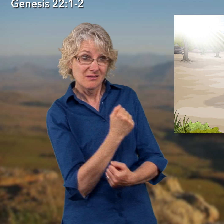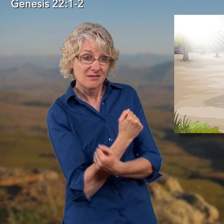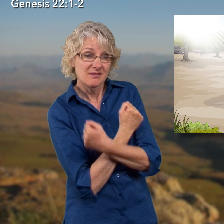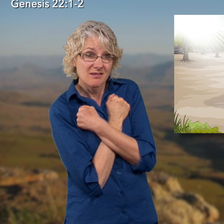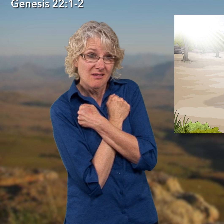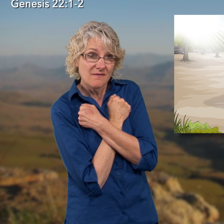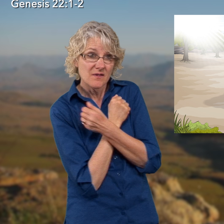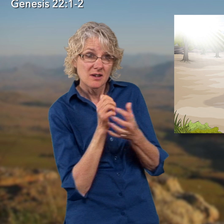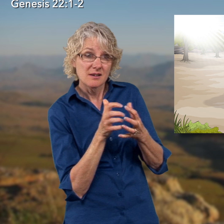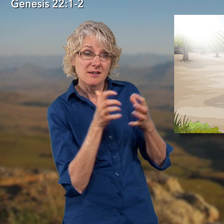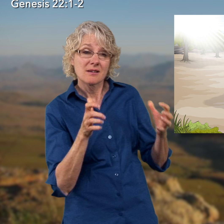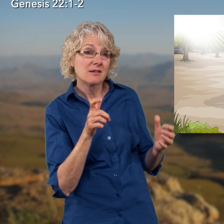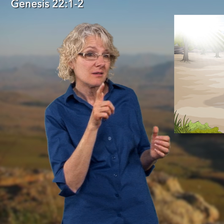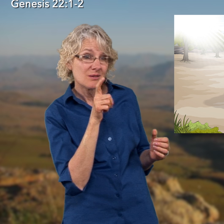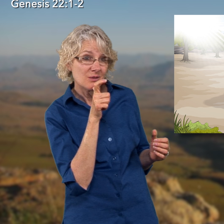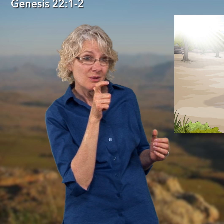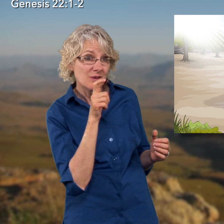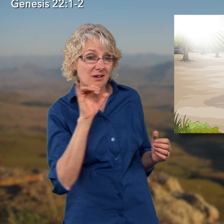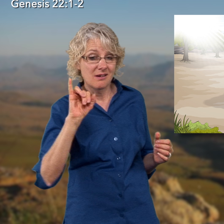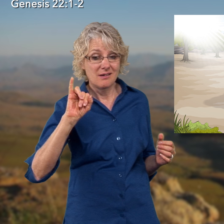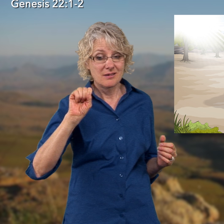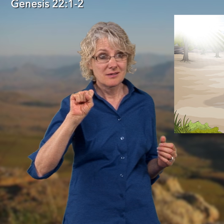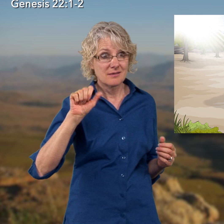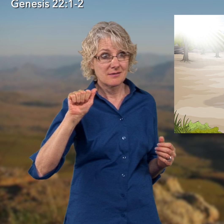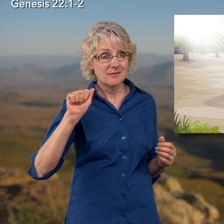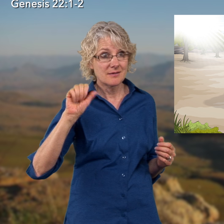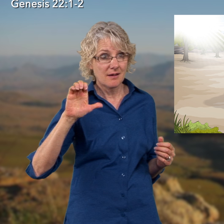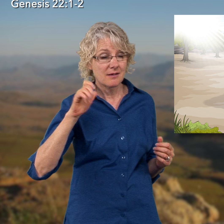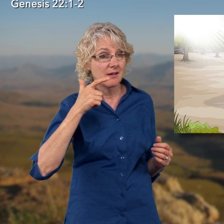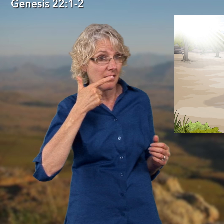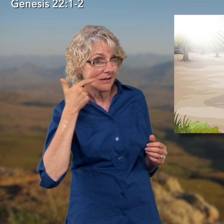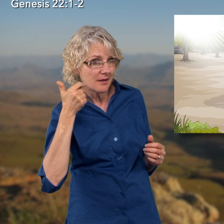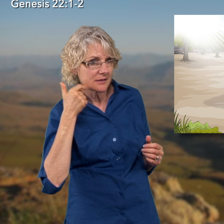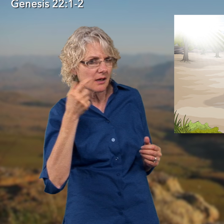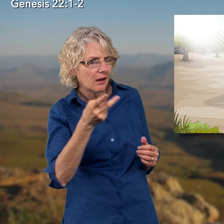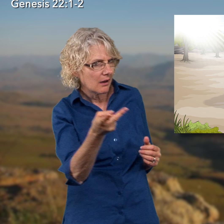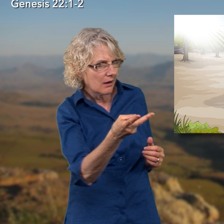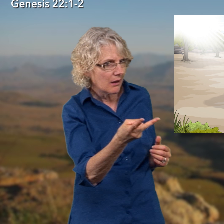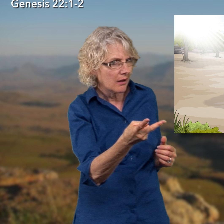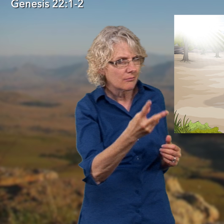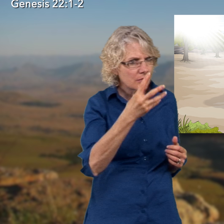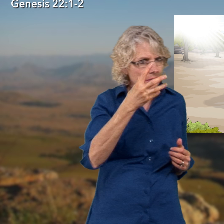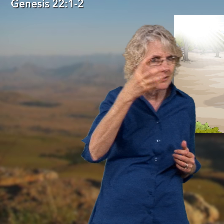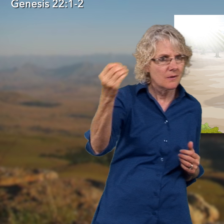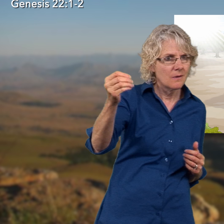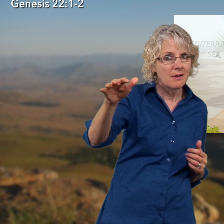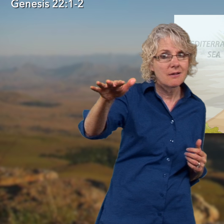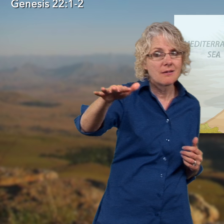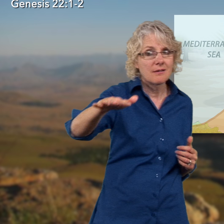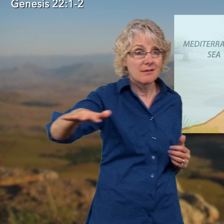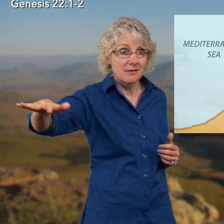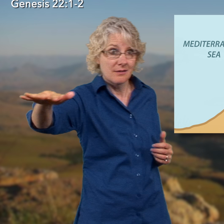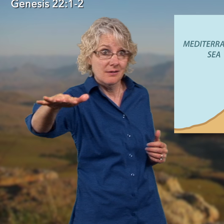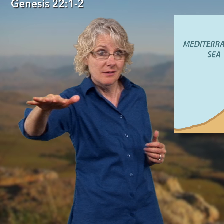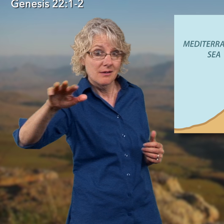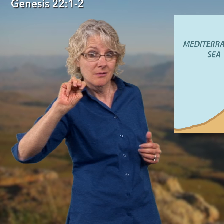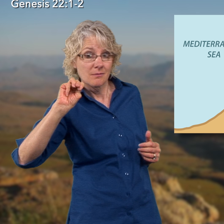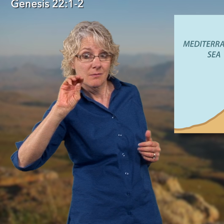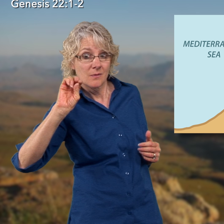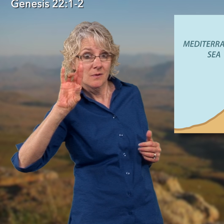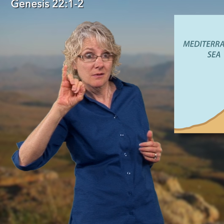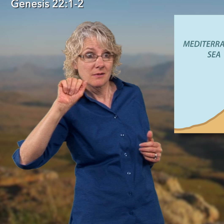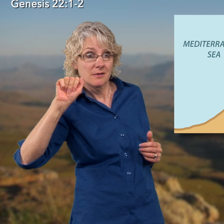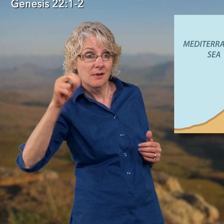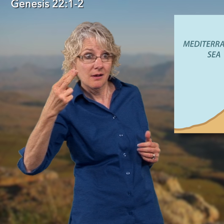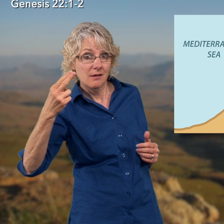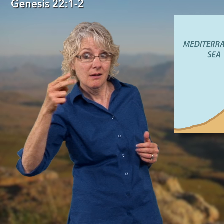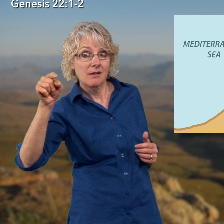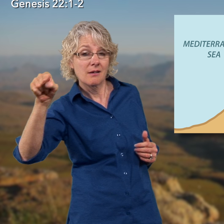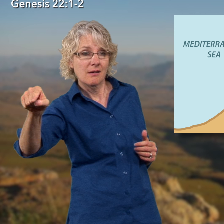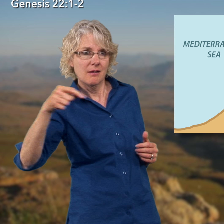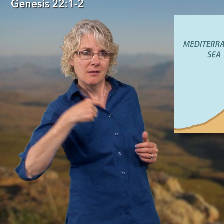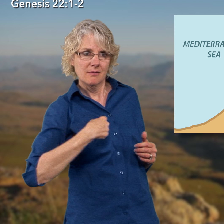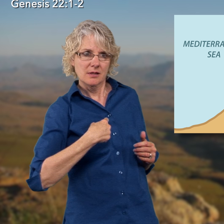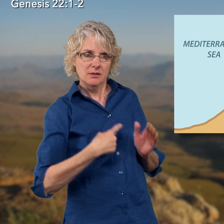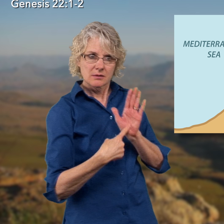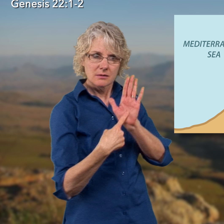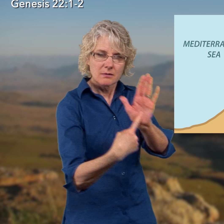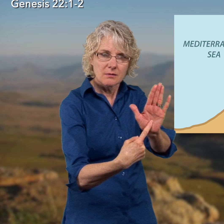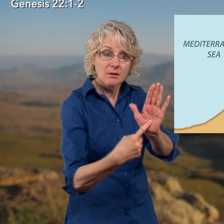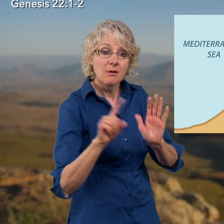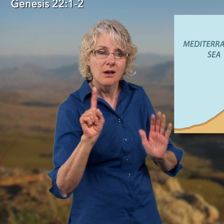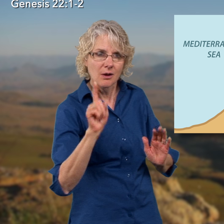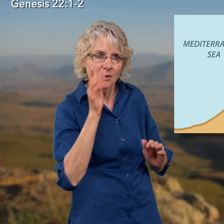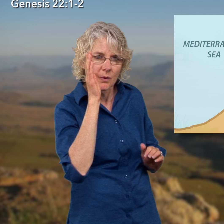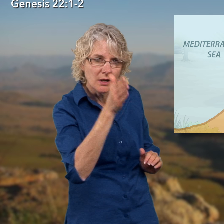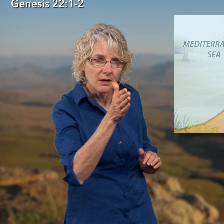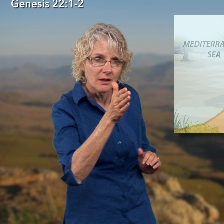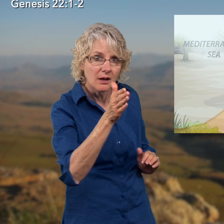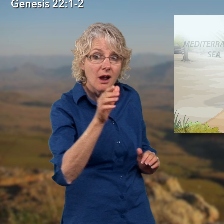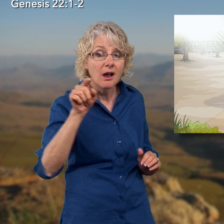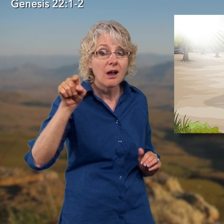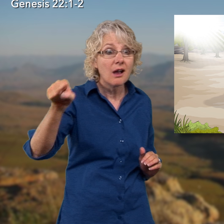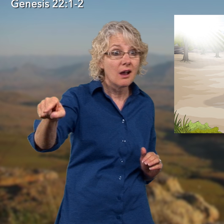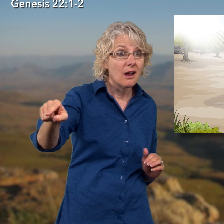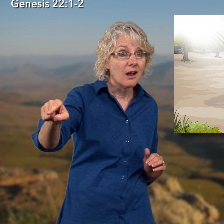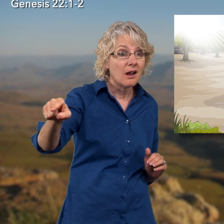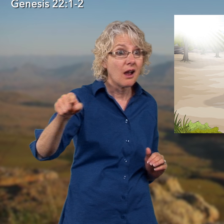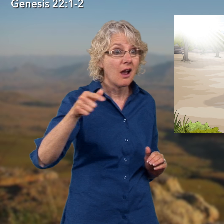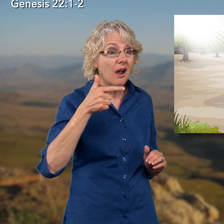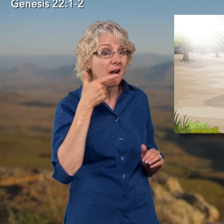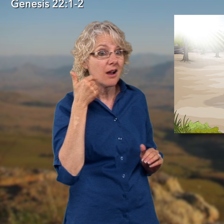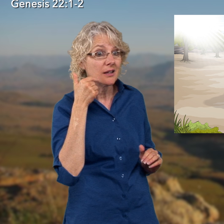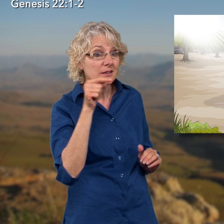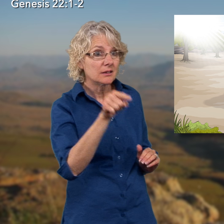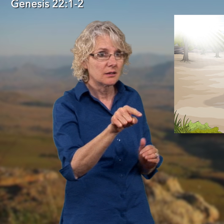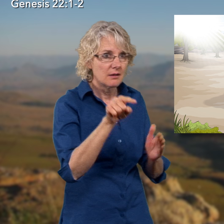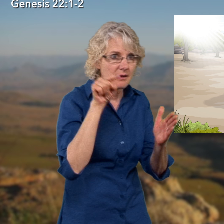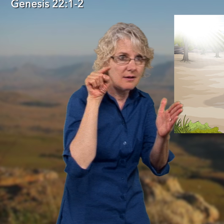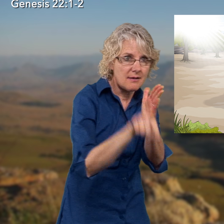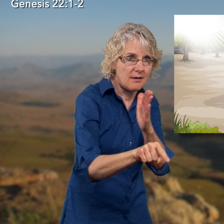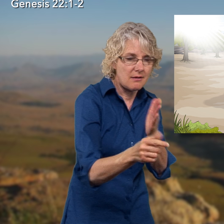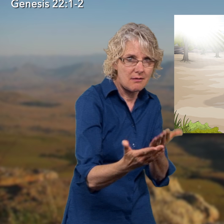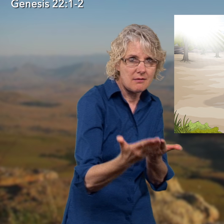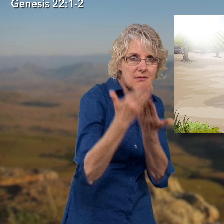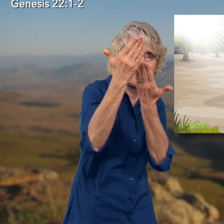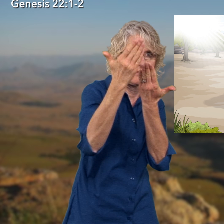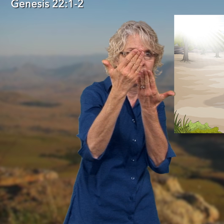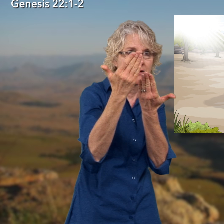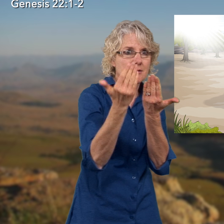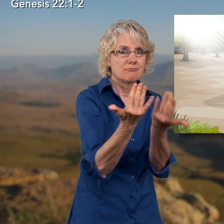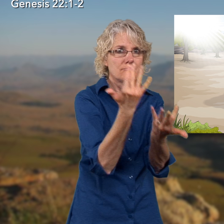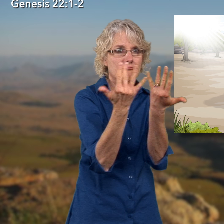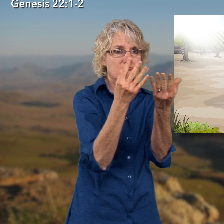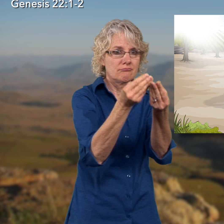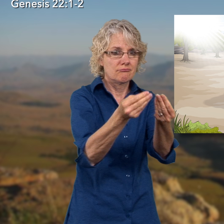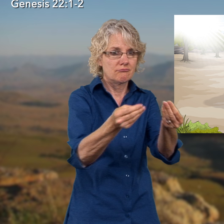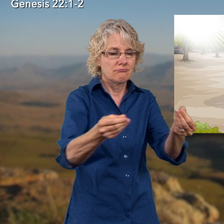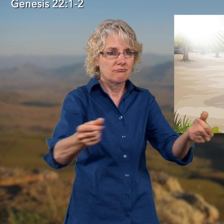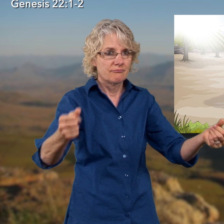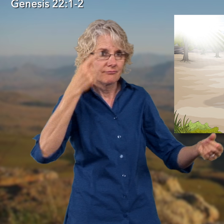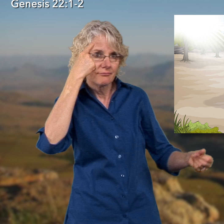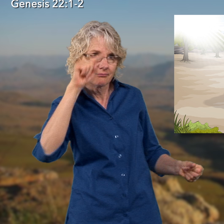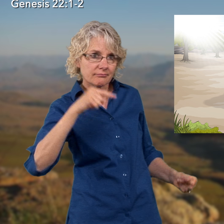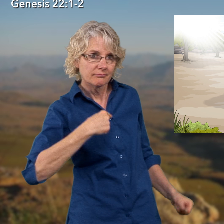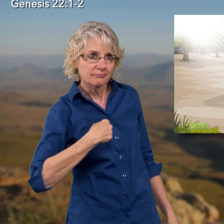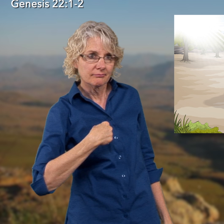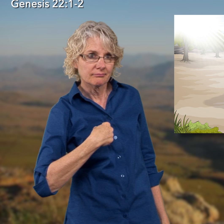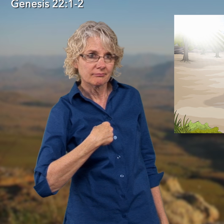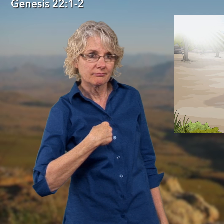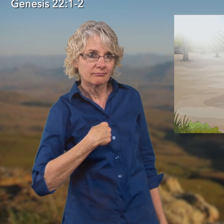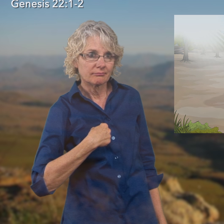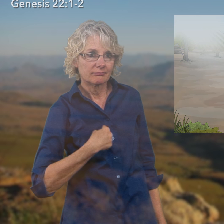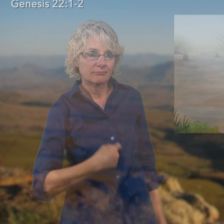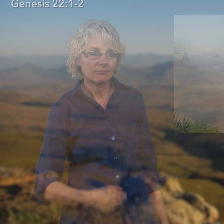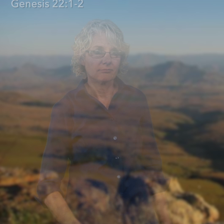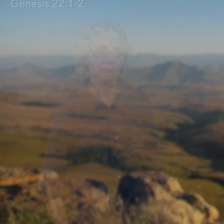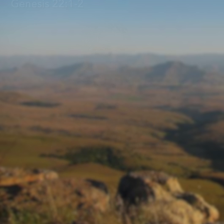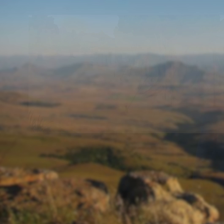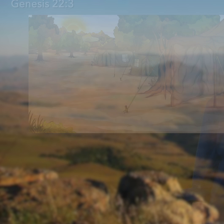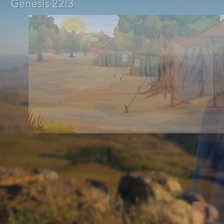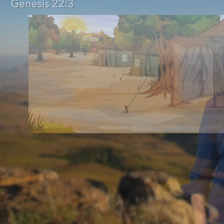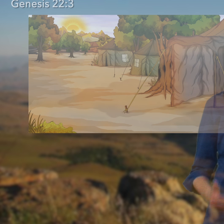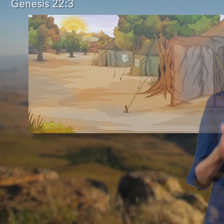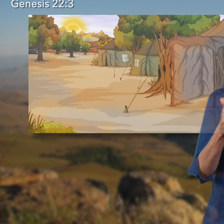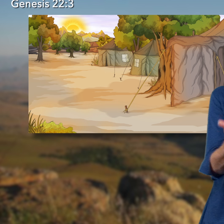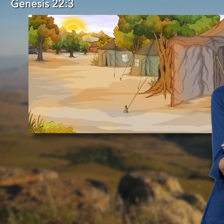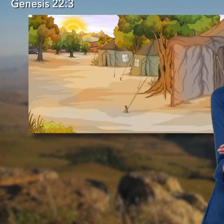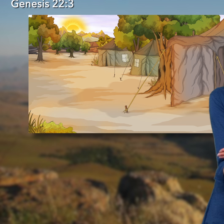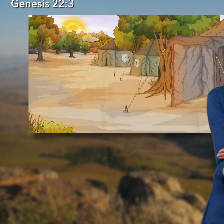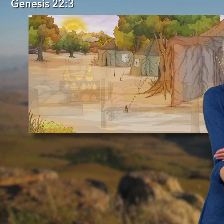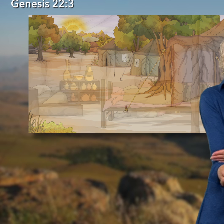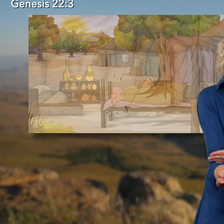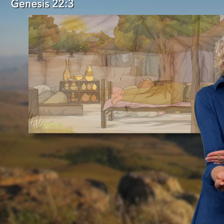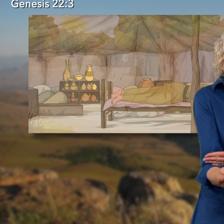“Take your son,” God said, “your only son Isaac, whom you love, and go to the land of Moriah. Offer him there as a burnt offering on one of the mountains, which I will show you.”